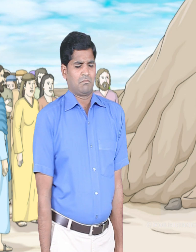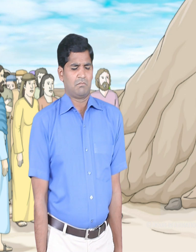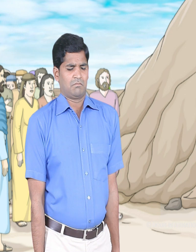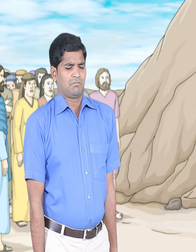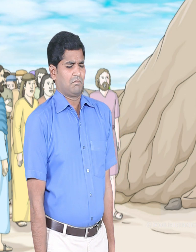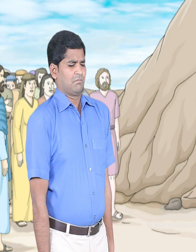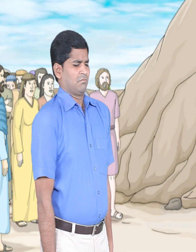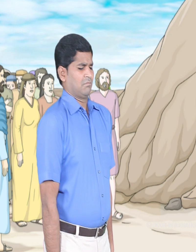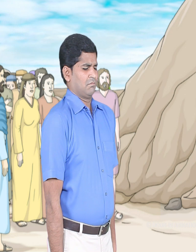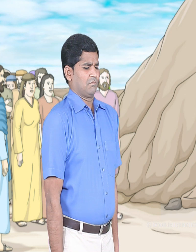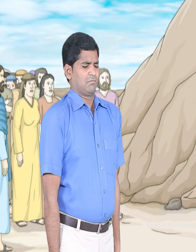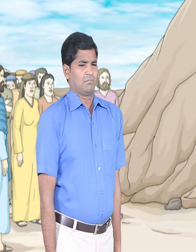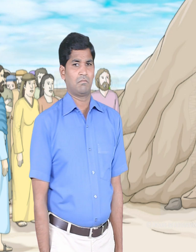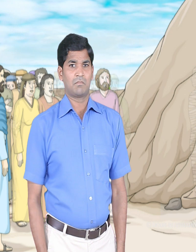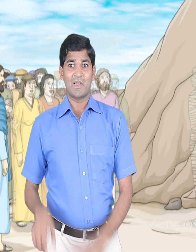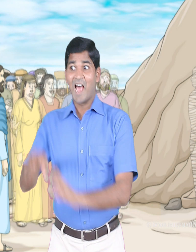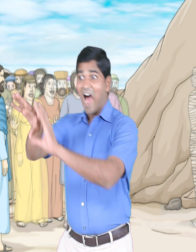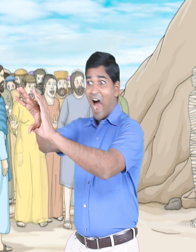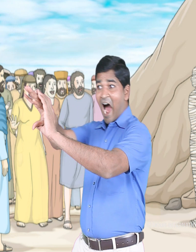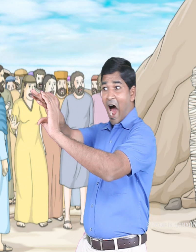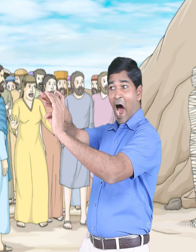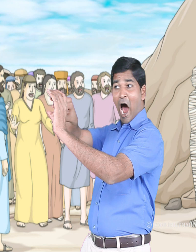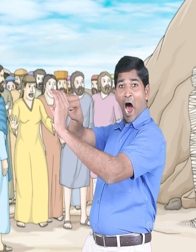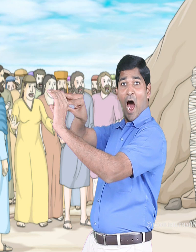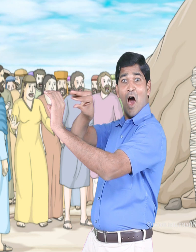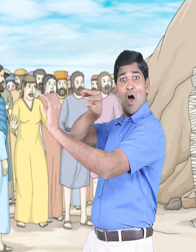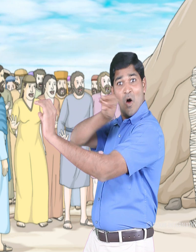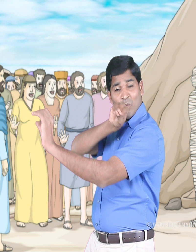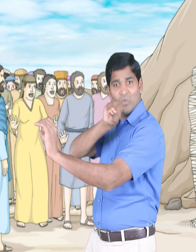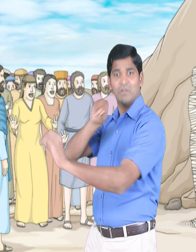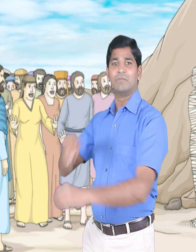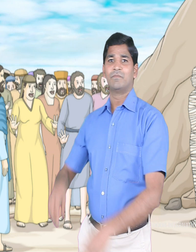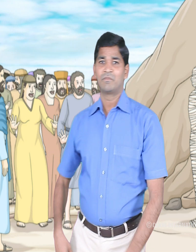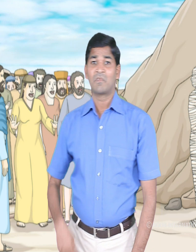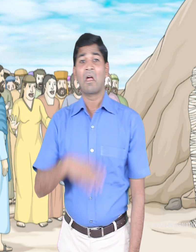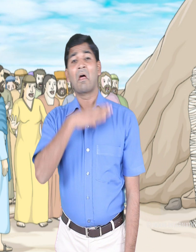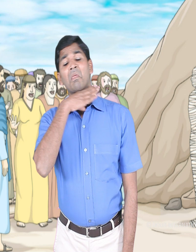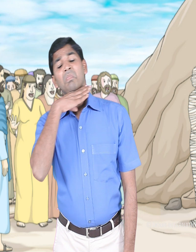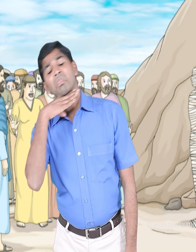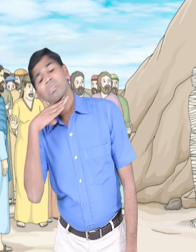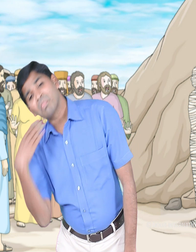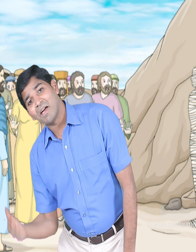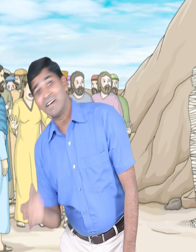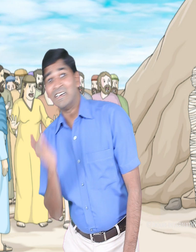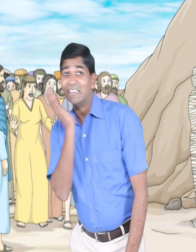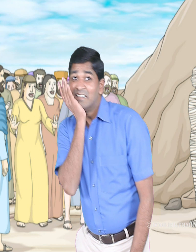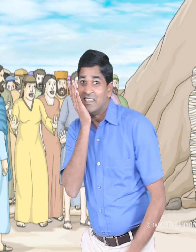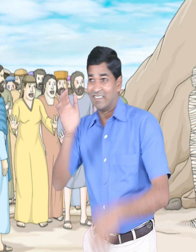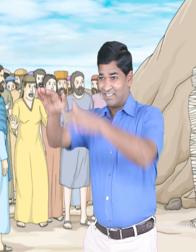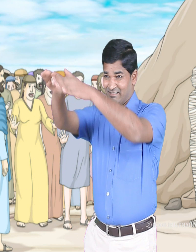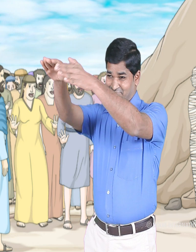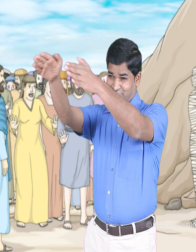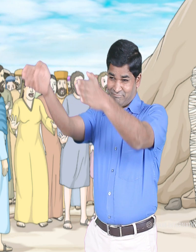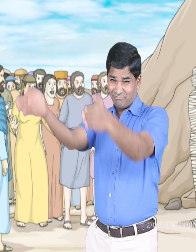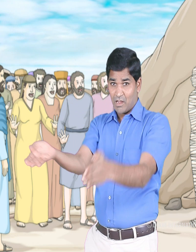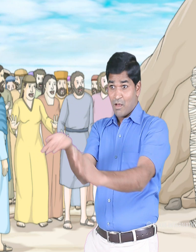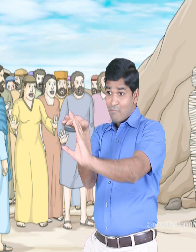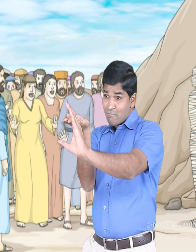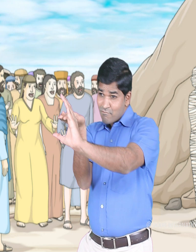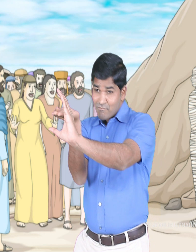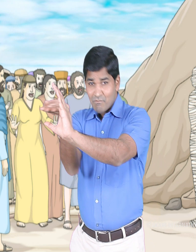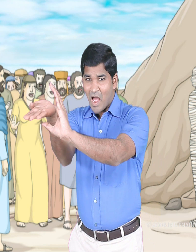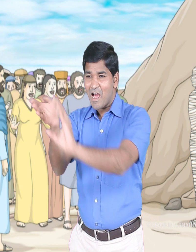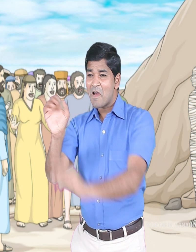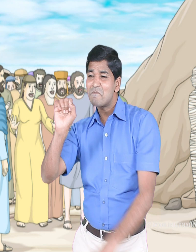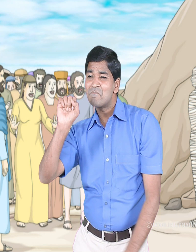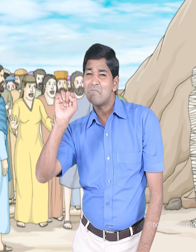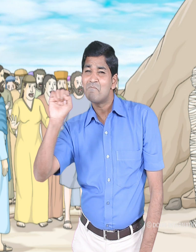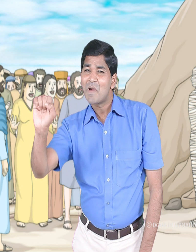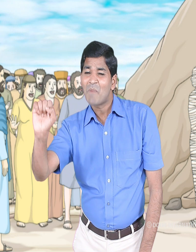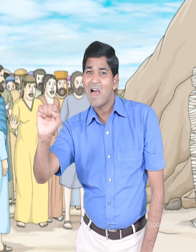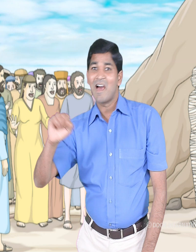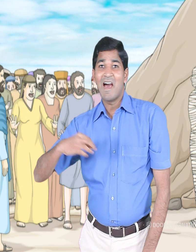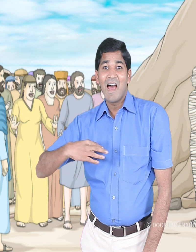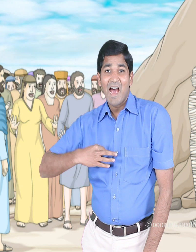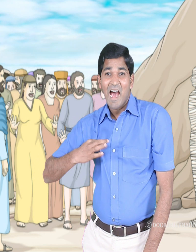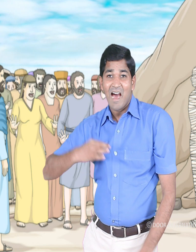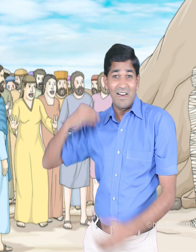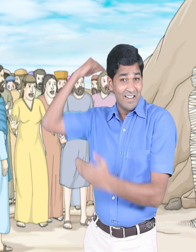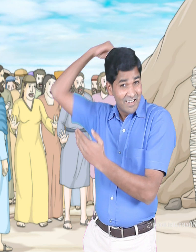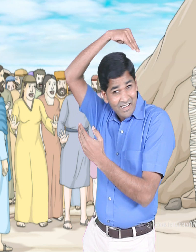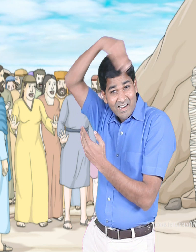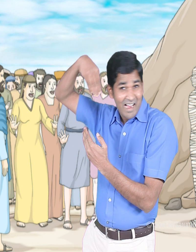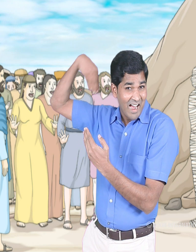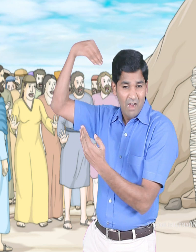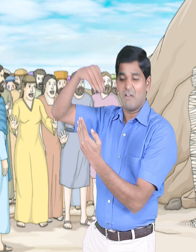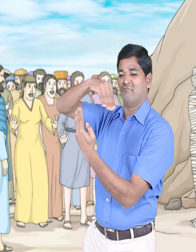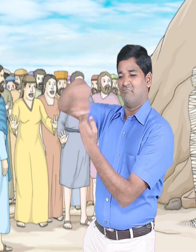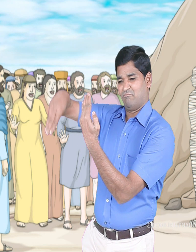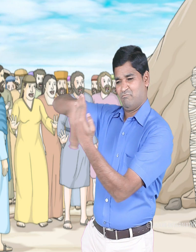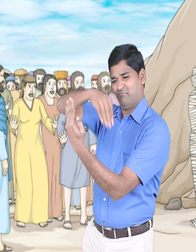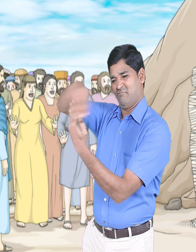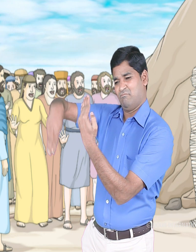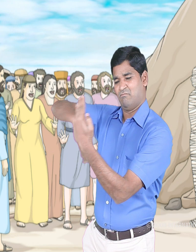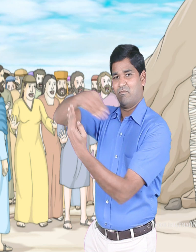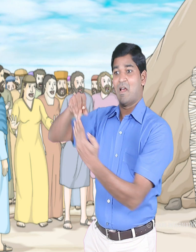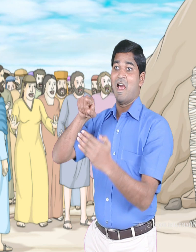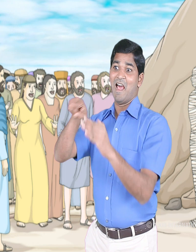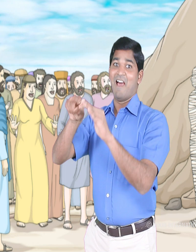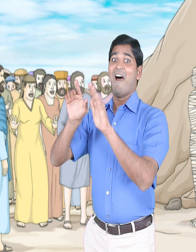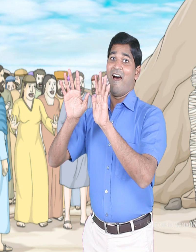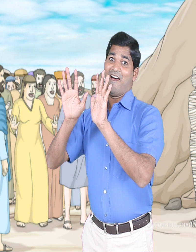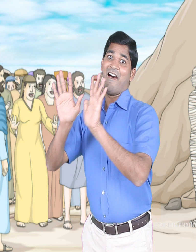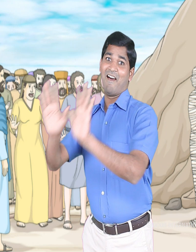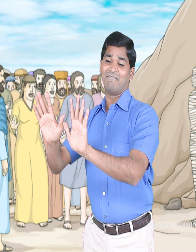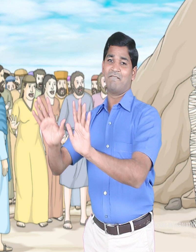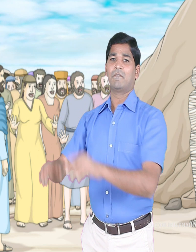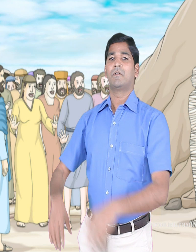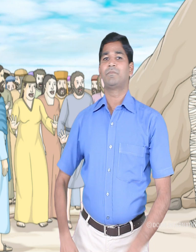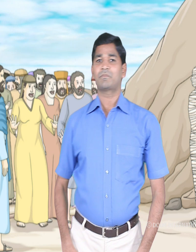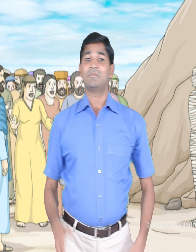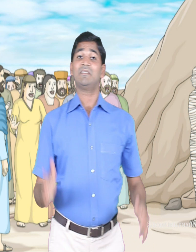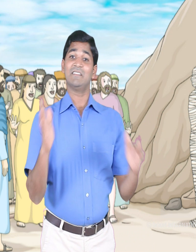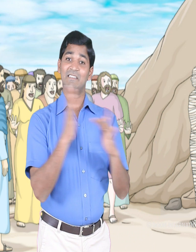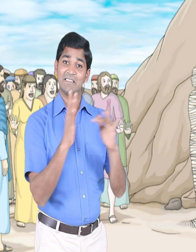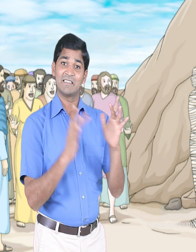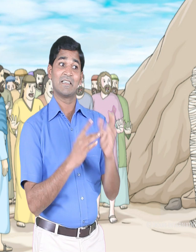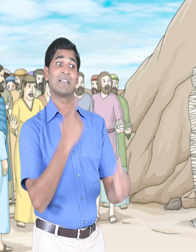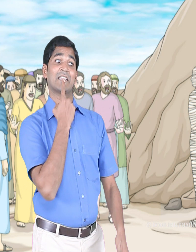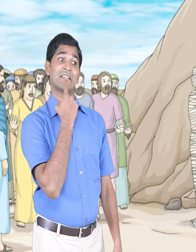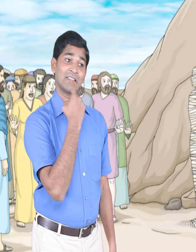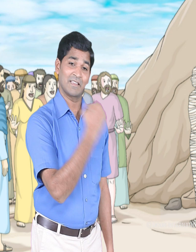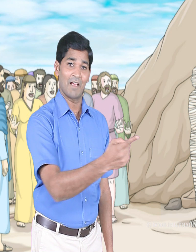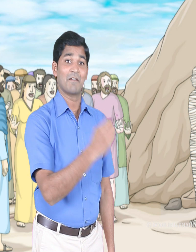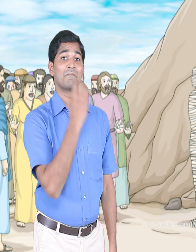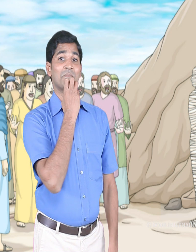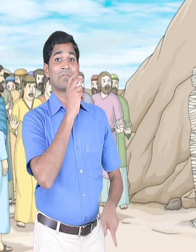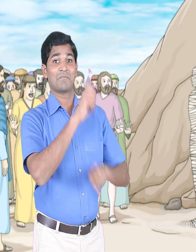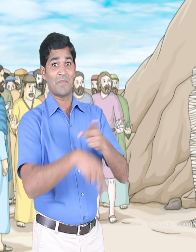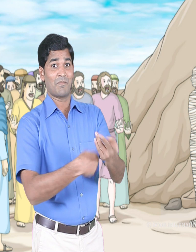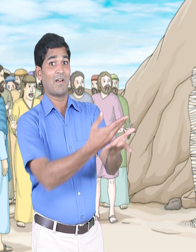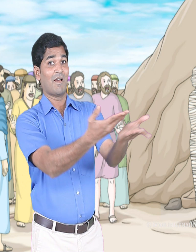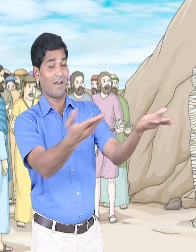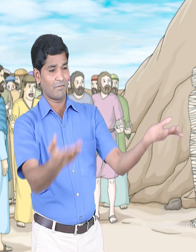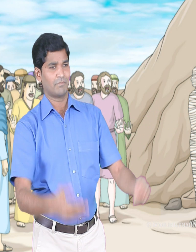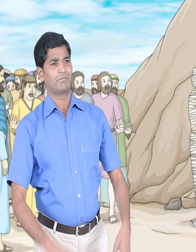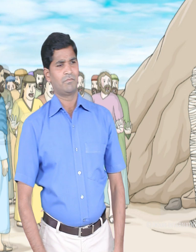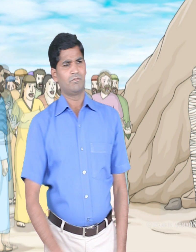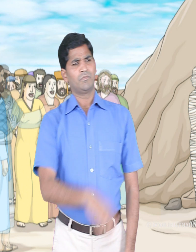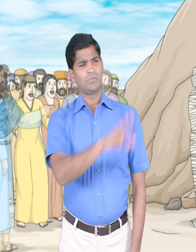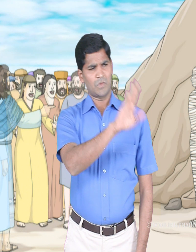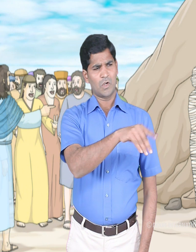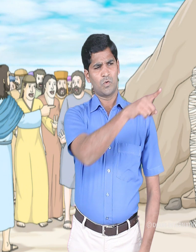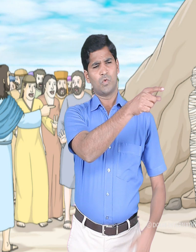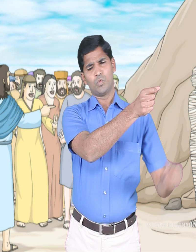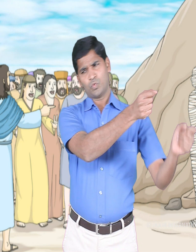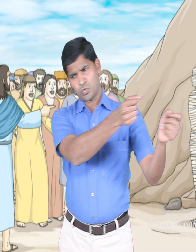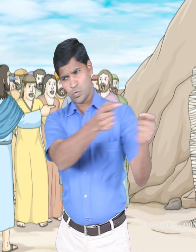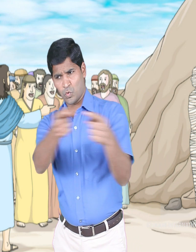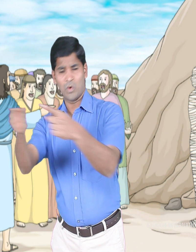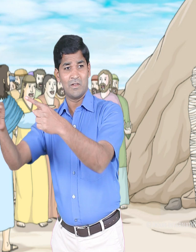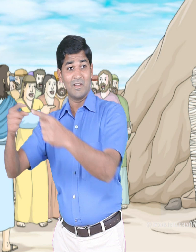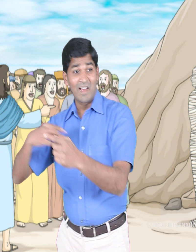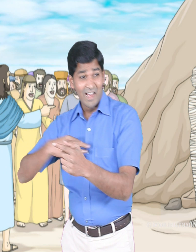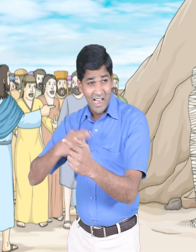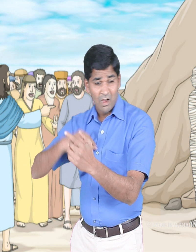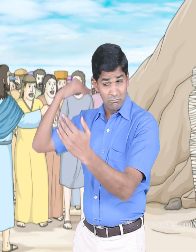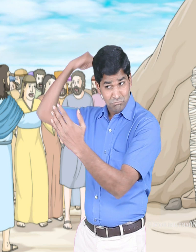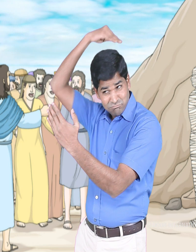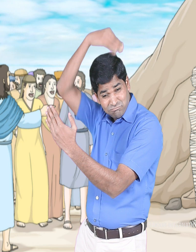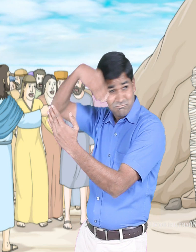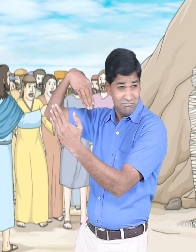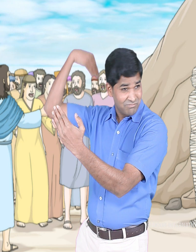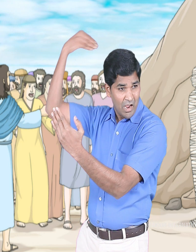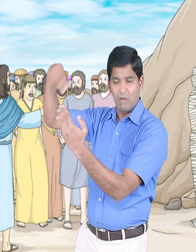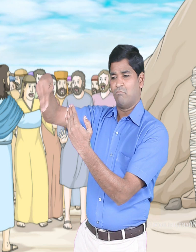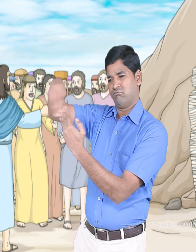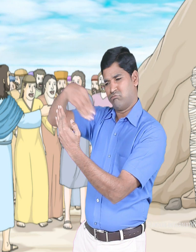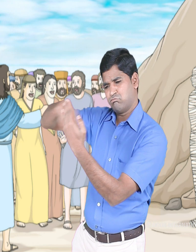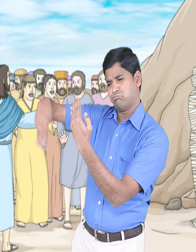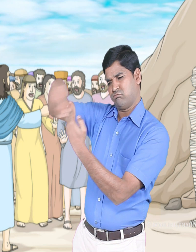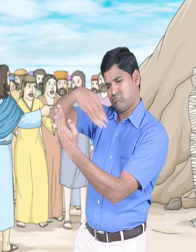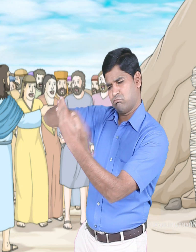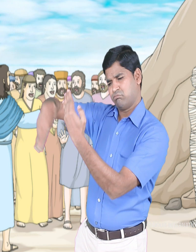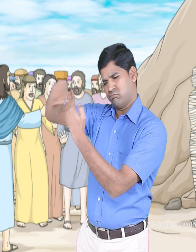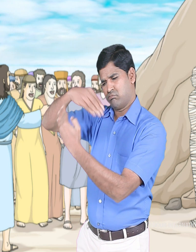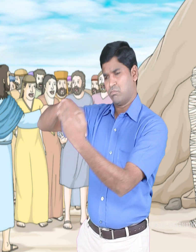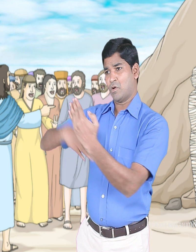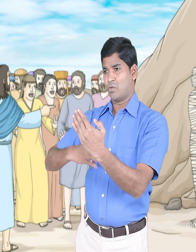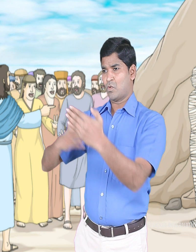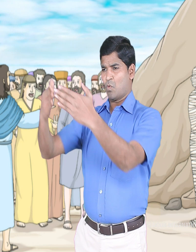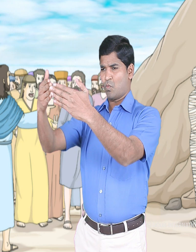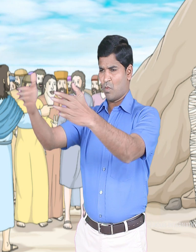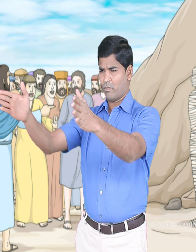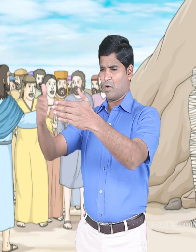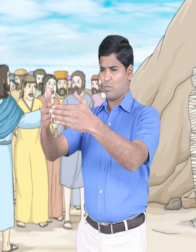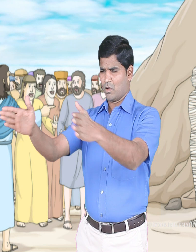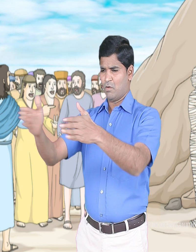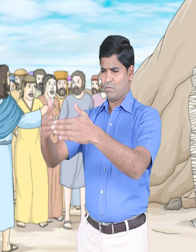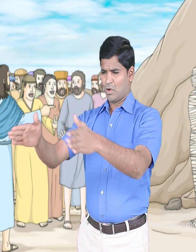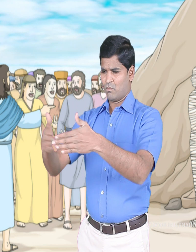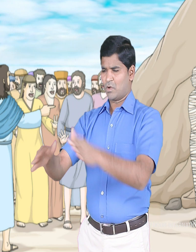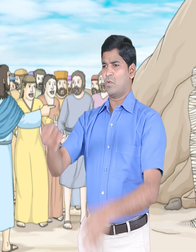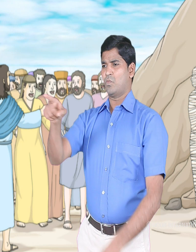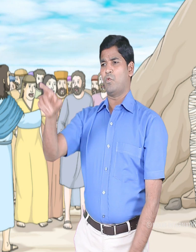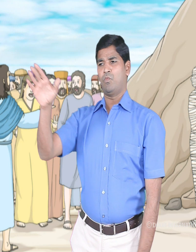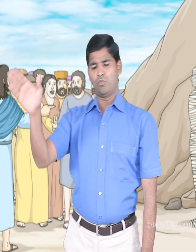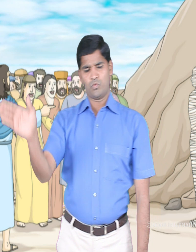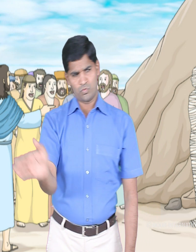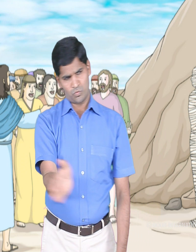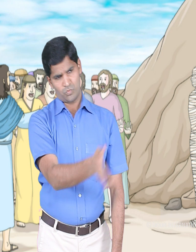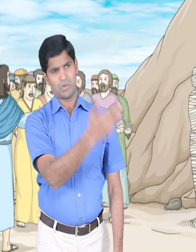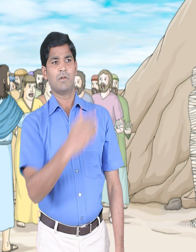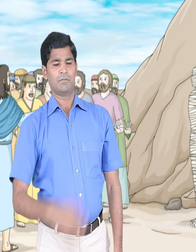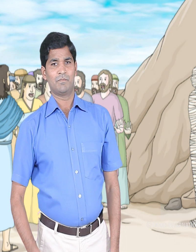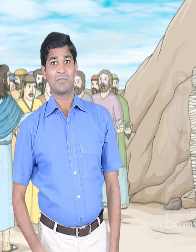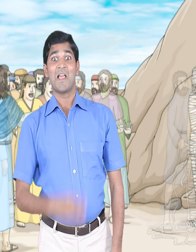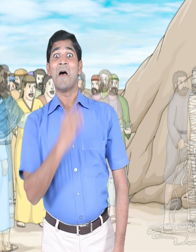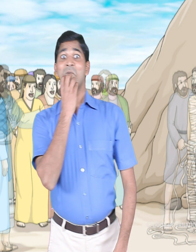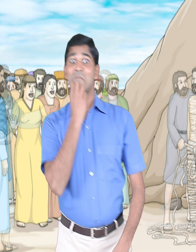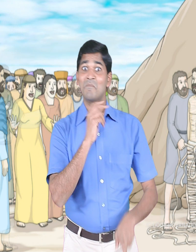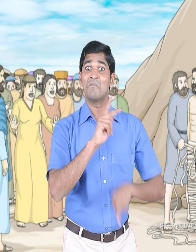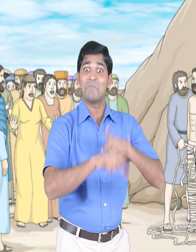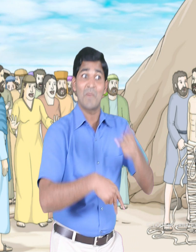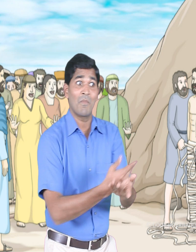The man who had been dead came out with his hands and feet bound in strips of linen, and his face wrapped in a cloth.